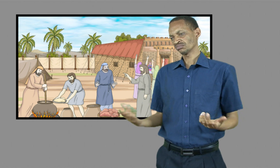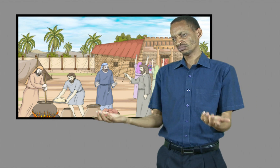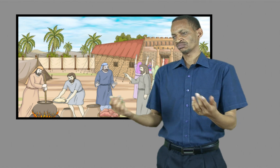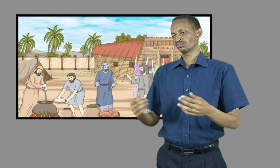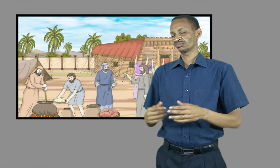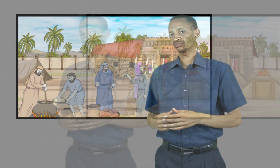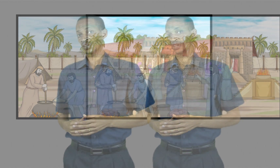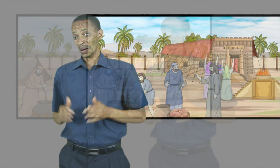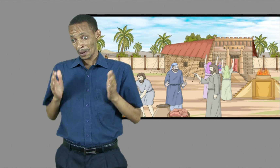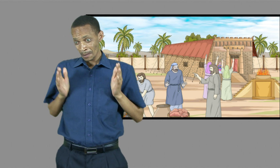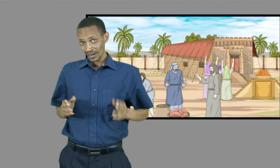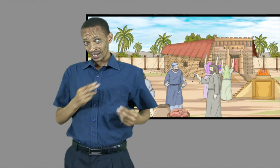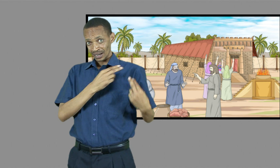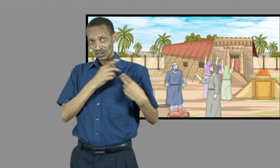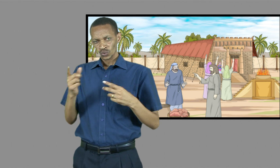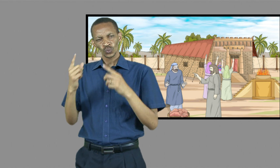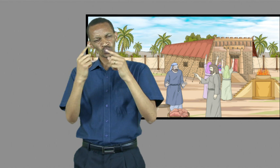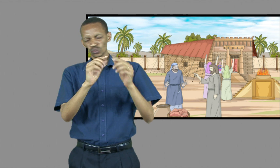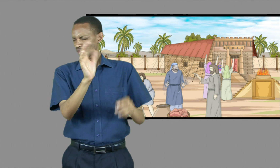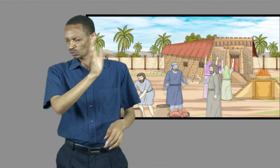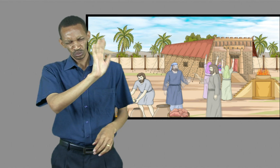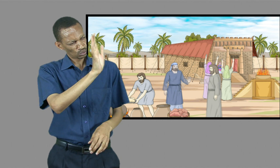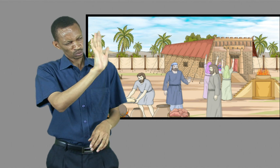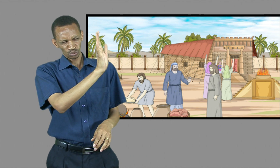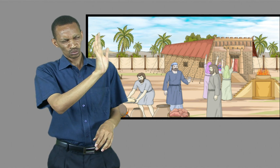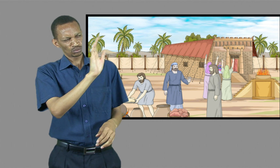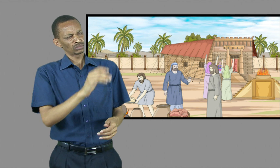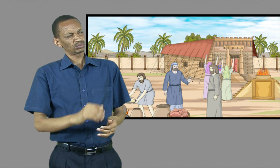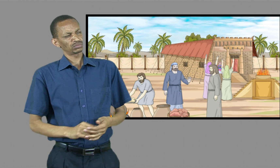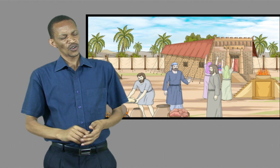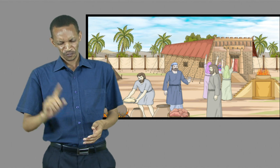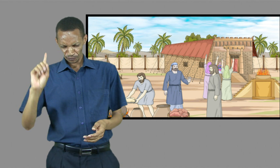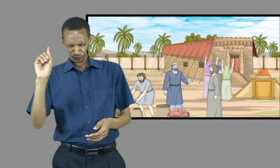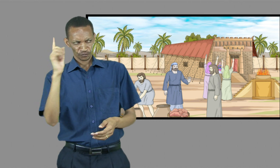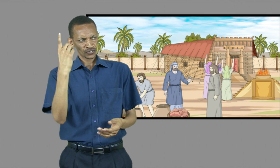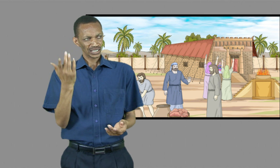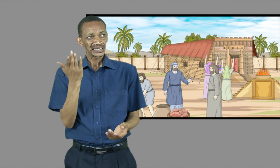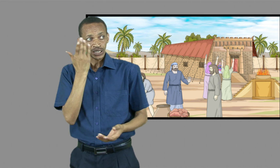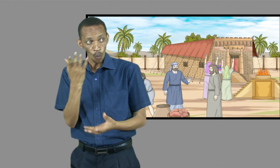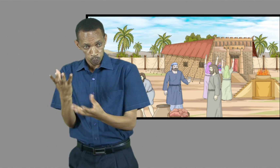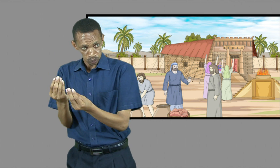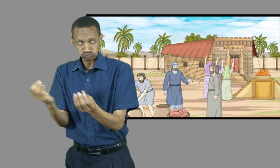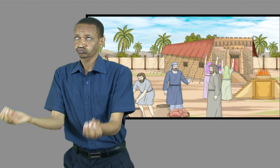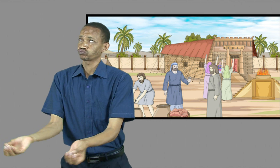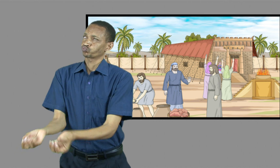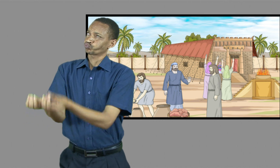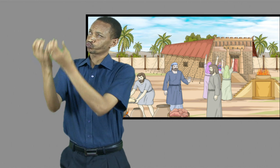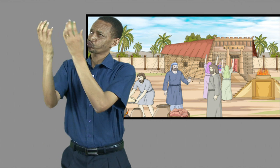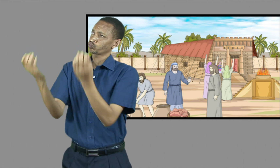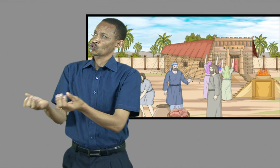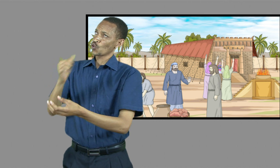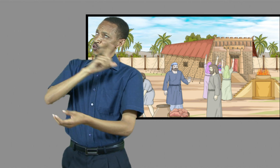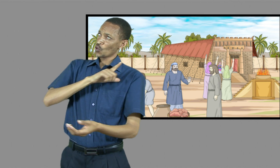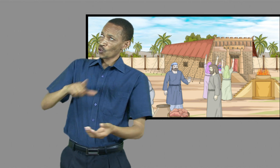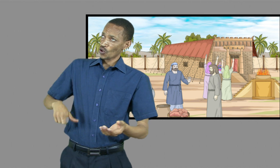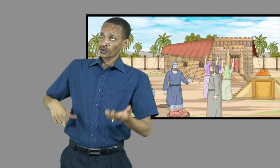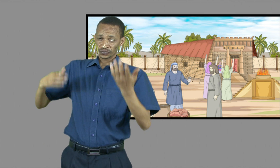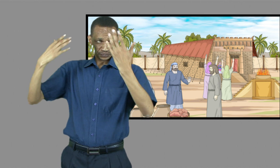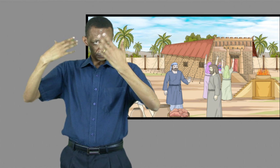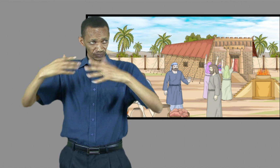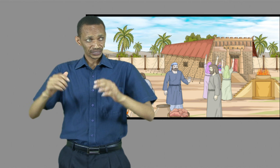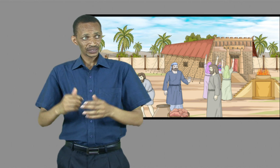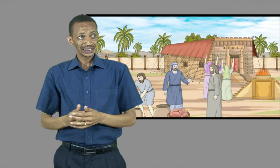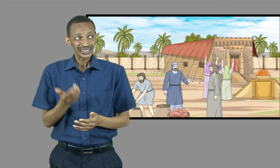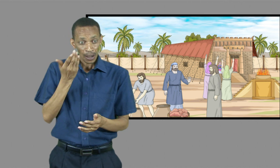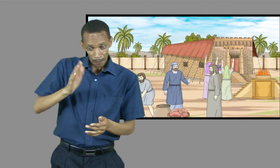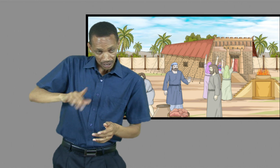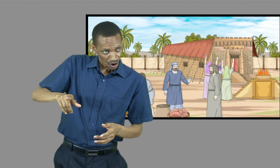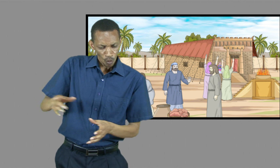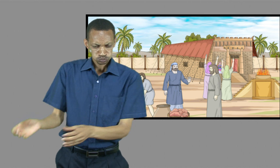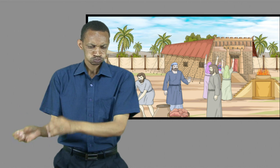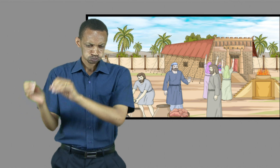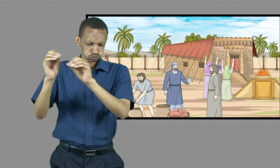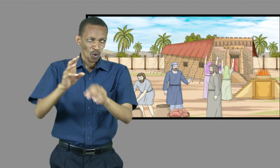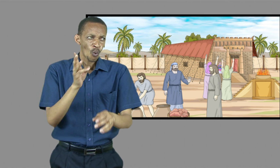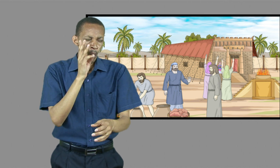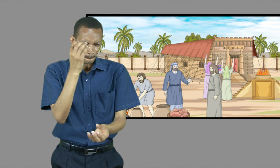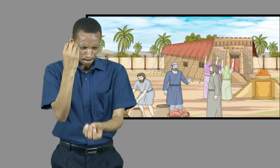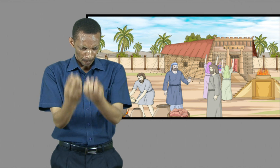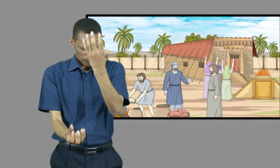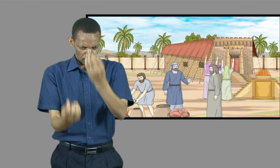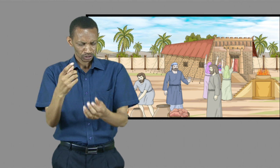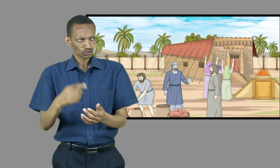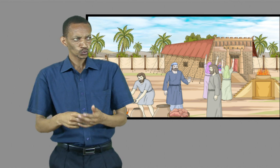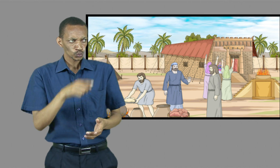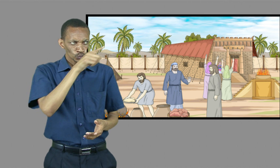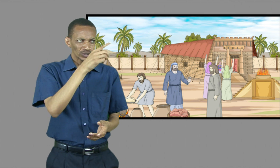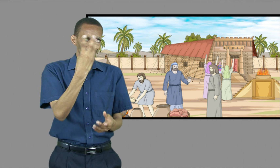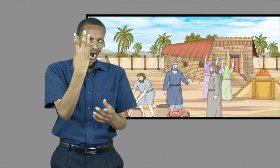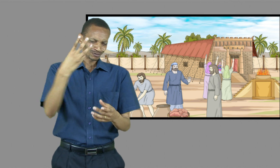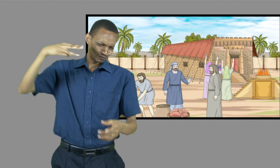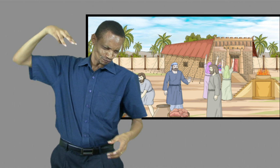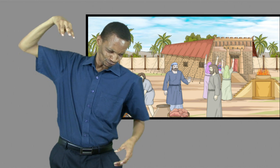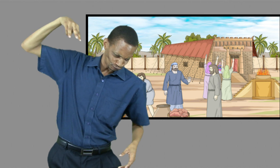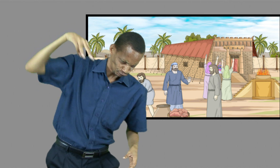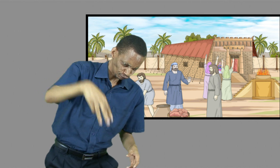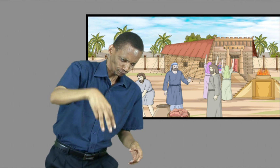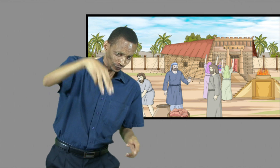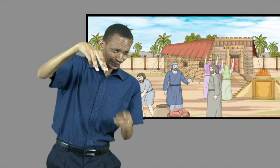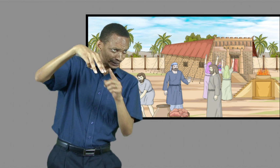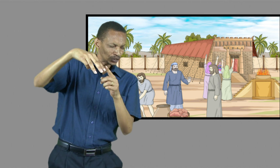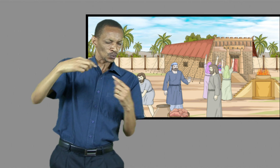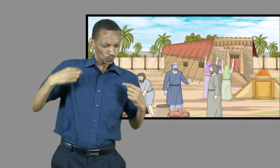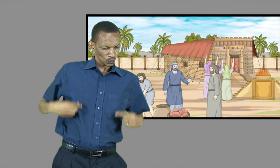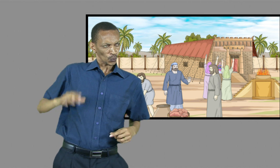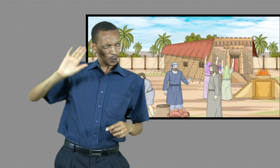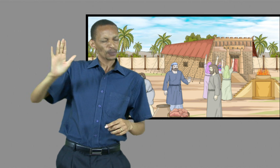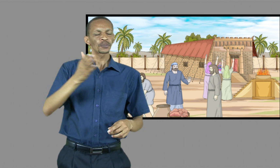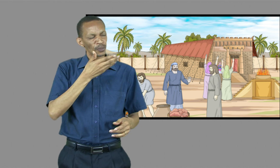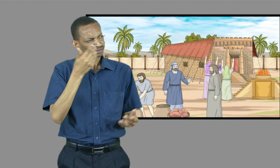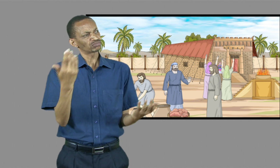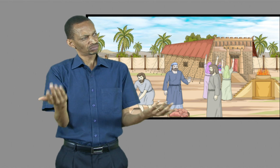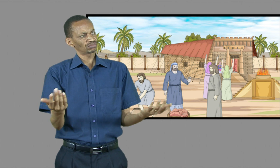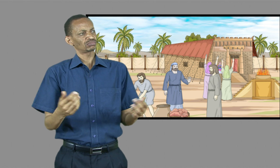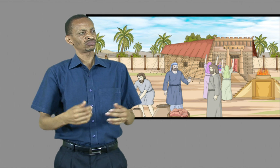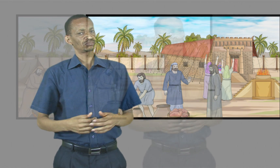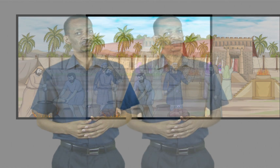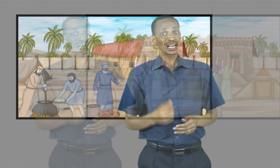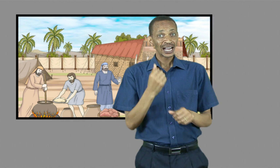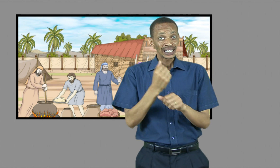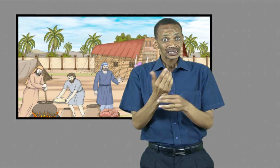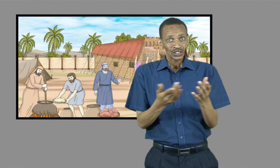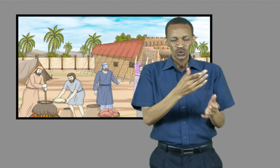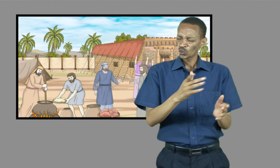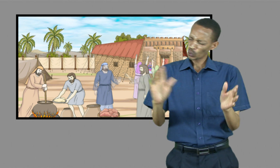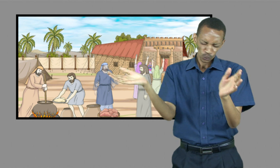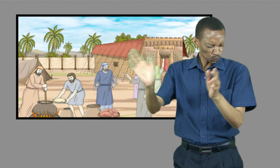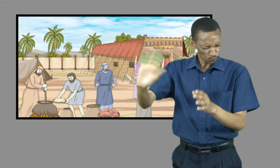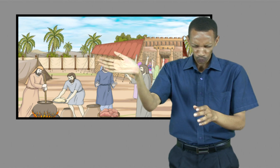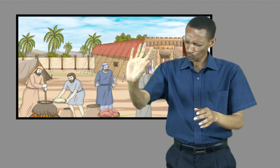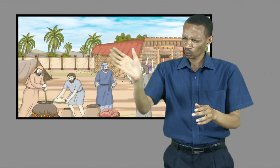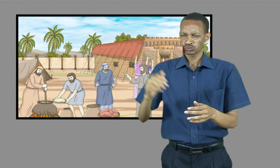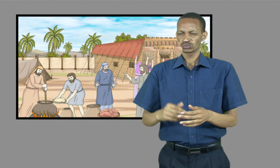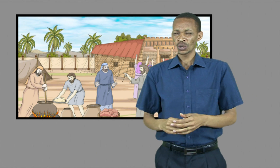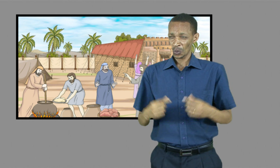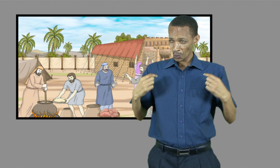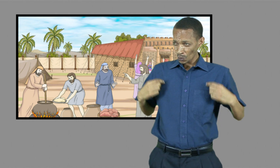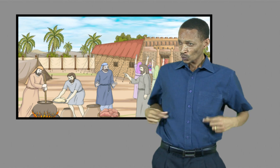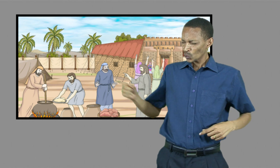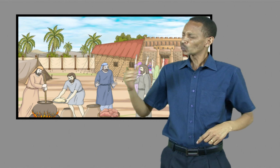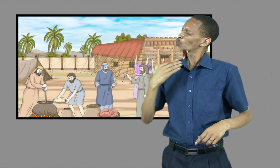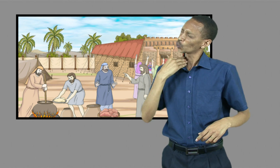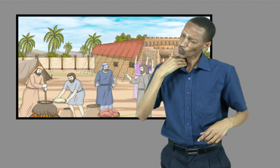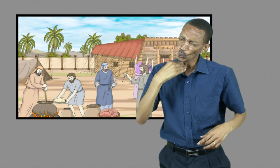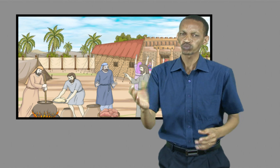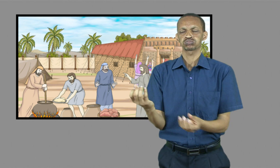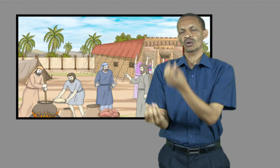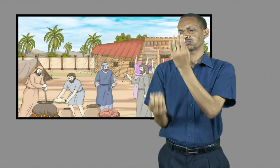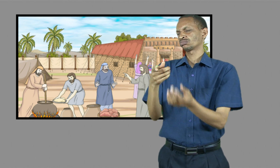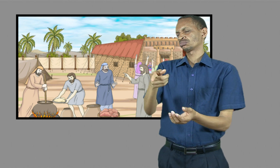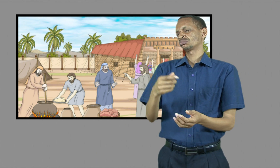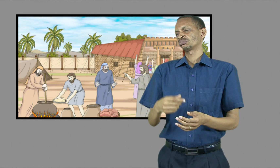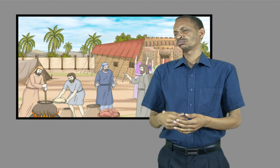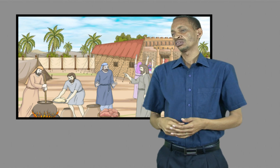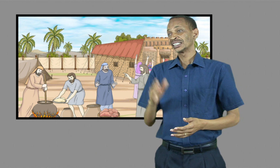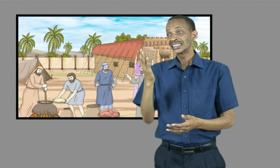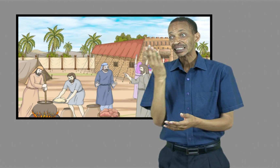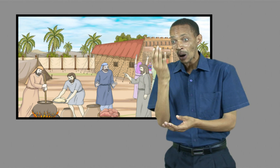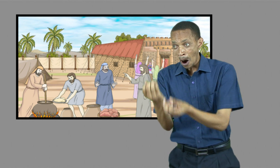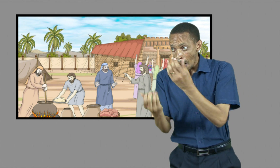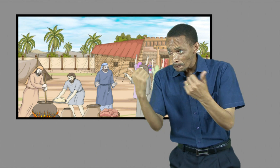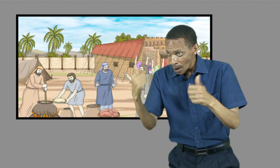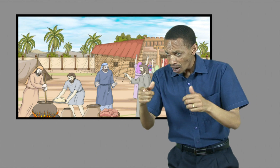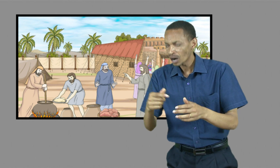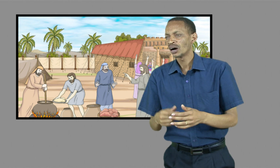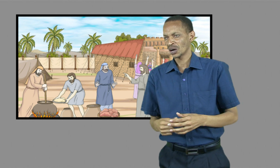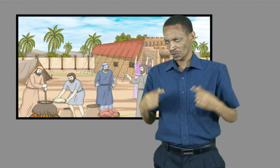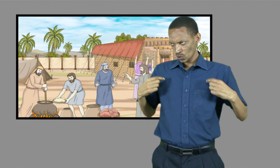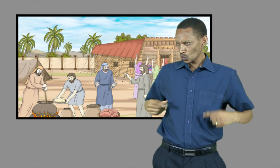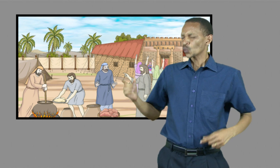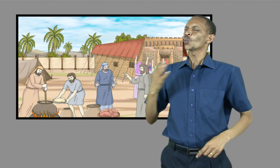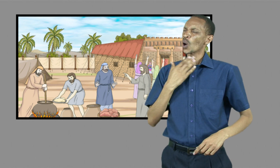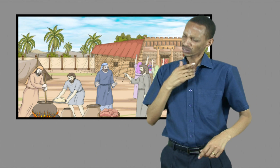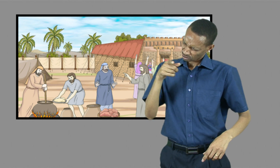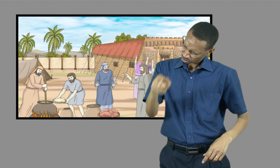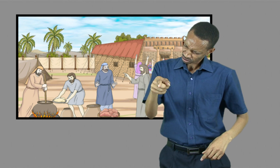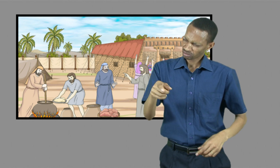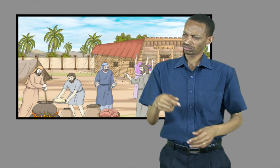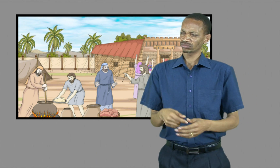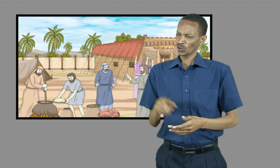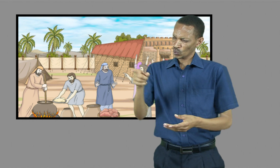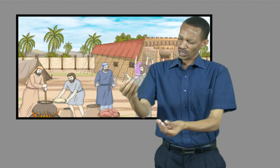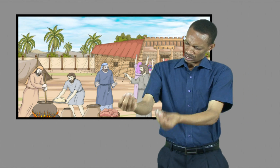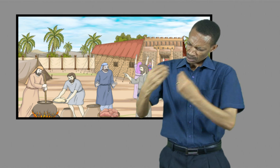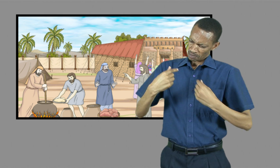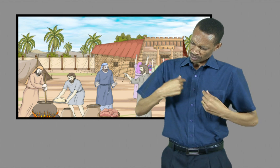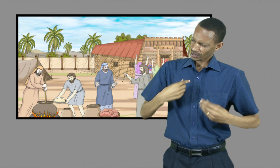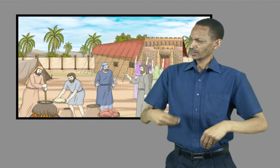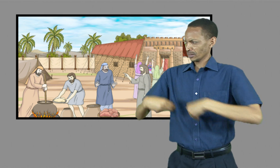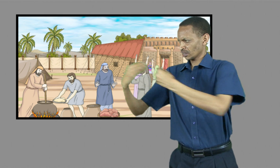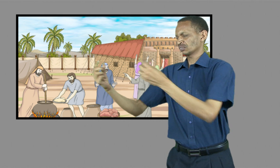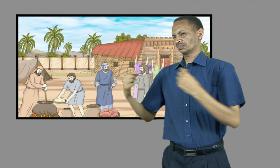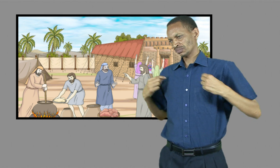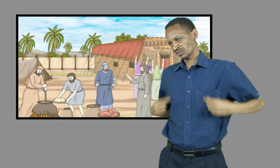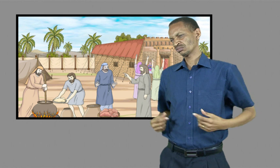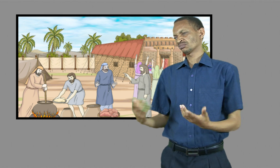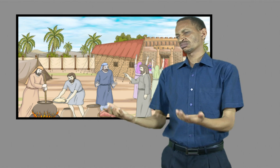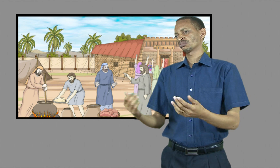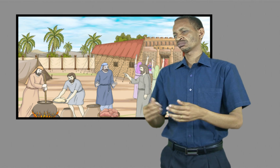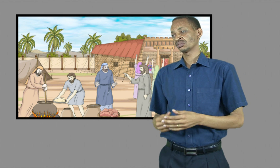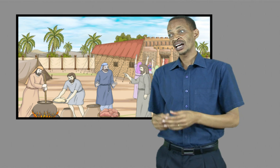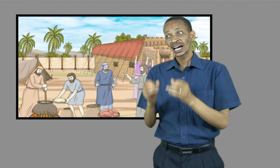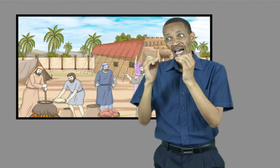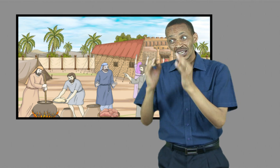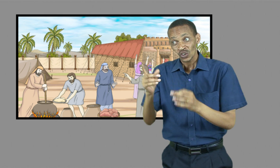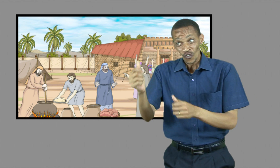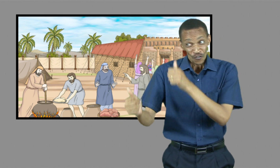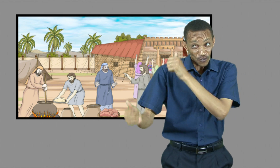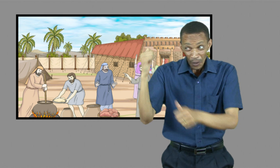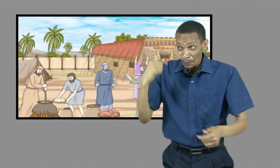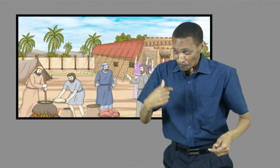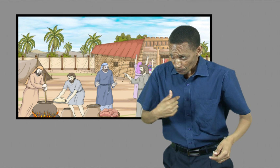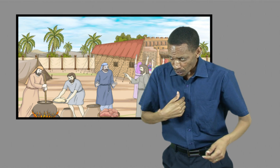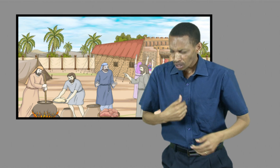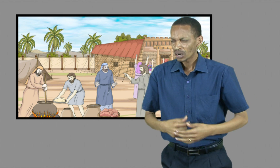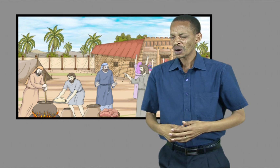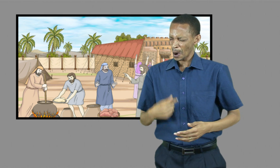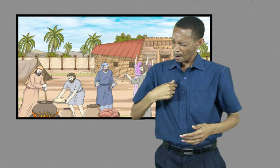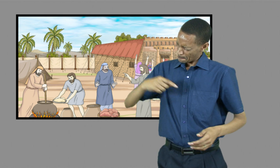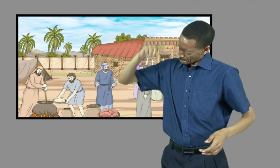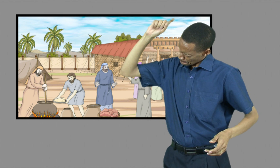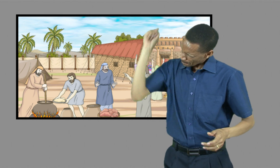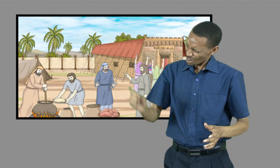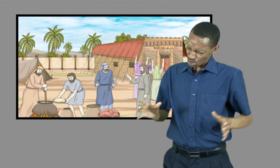And if any man said to him, “The fat must be burned first; then you may take whatever you want,” the servant would reply, “No, you must give it to me right now.